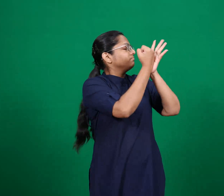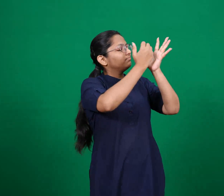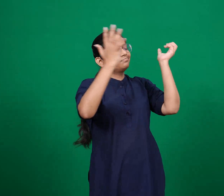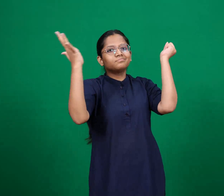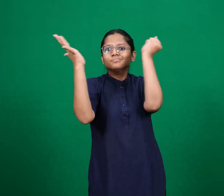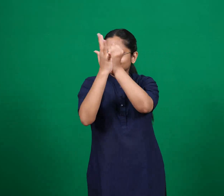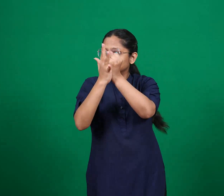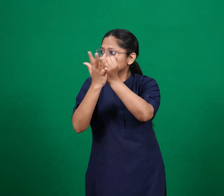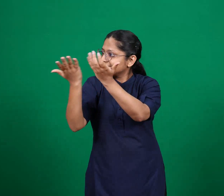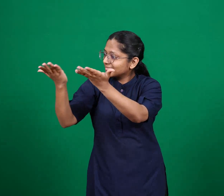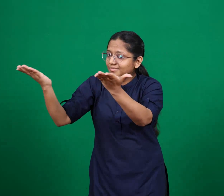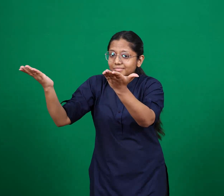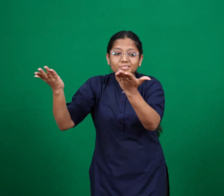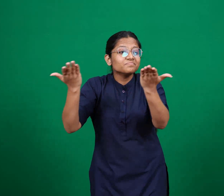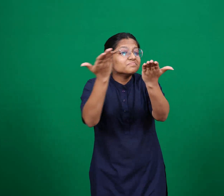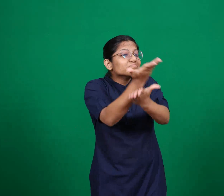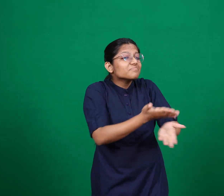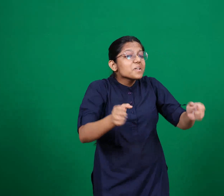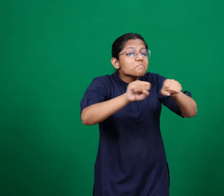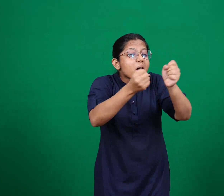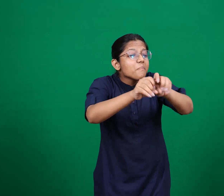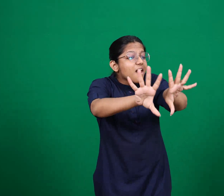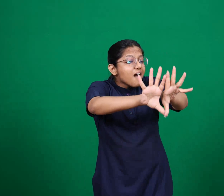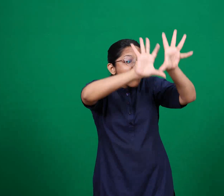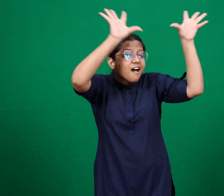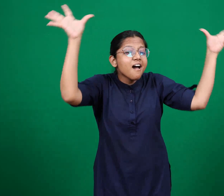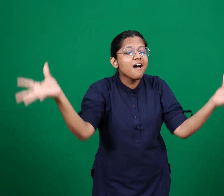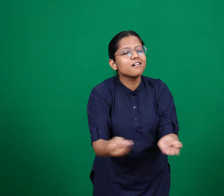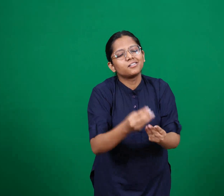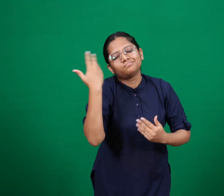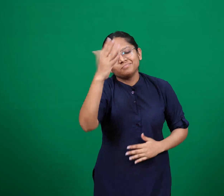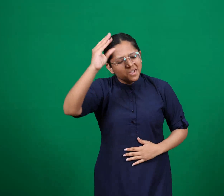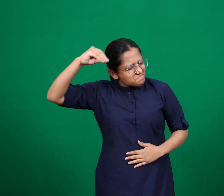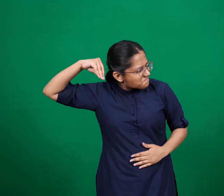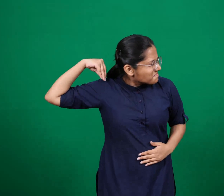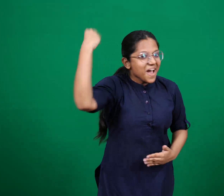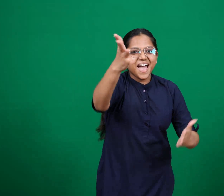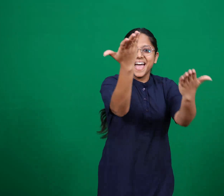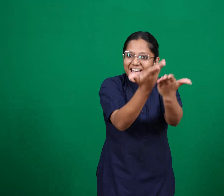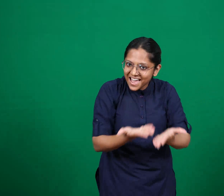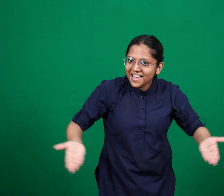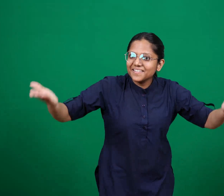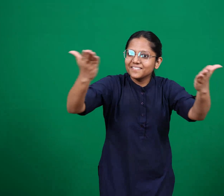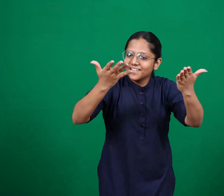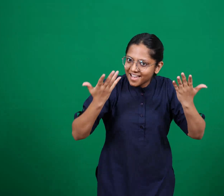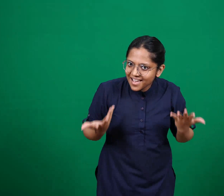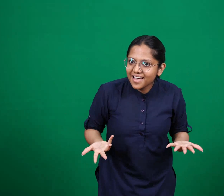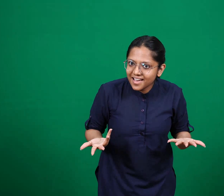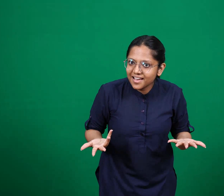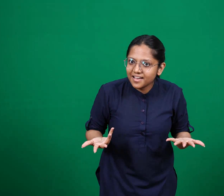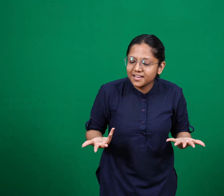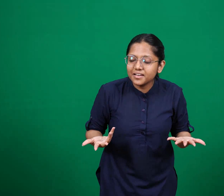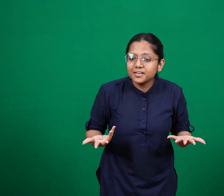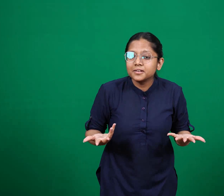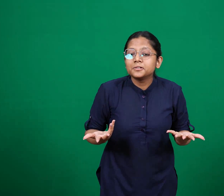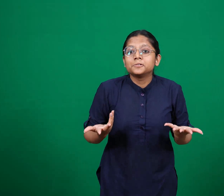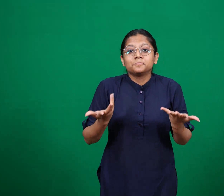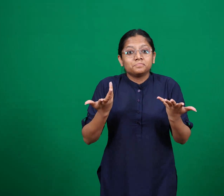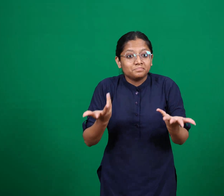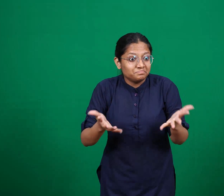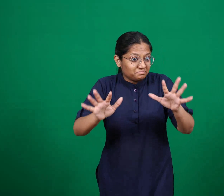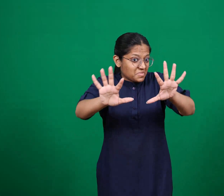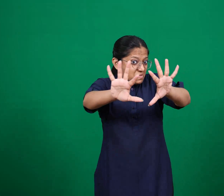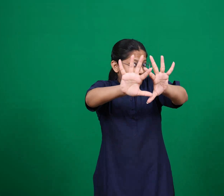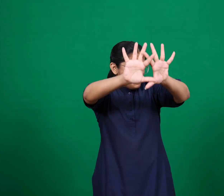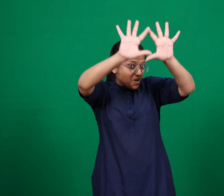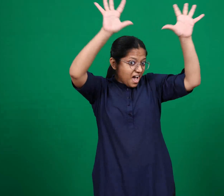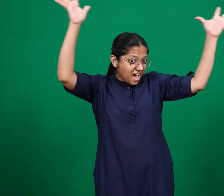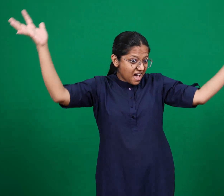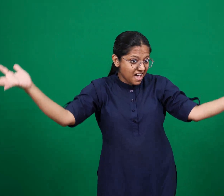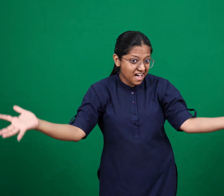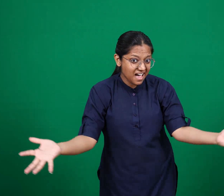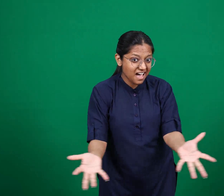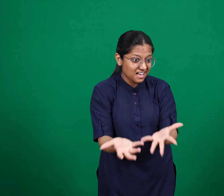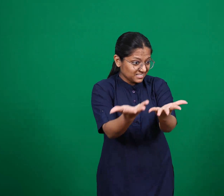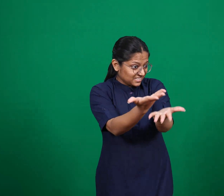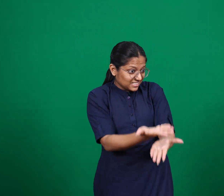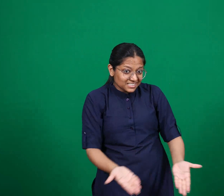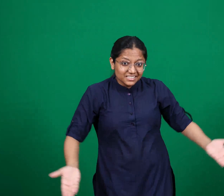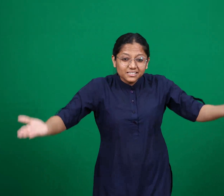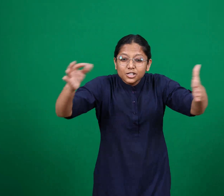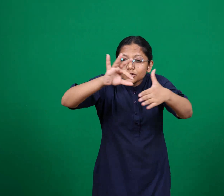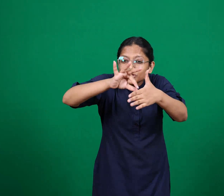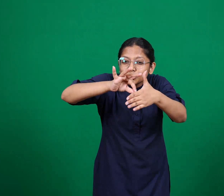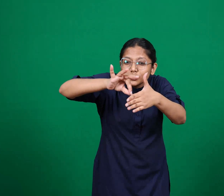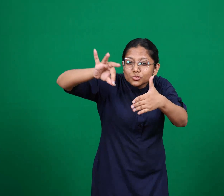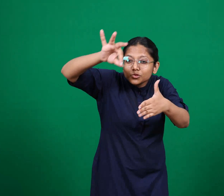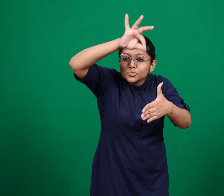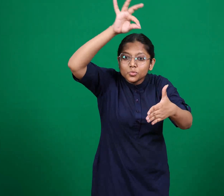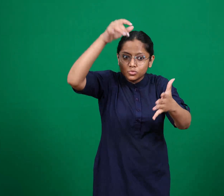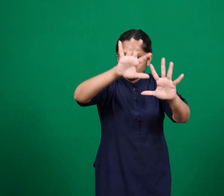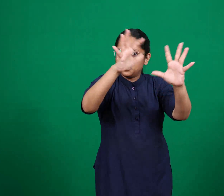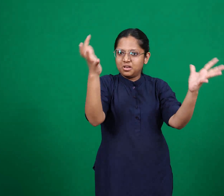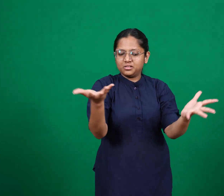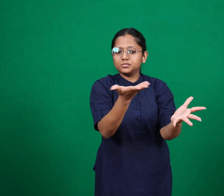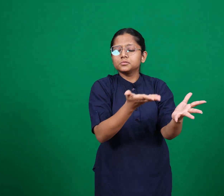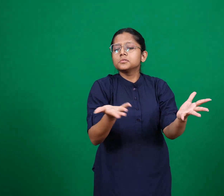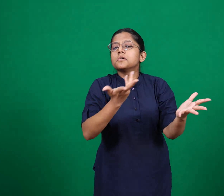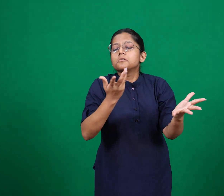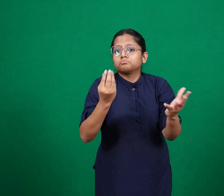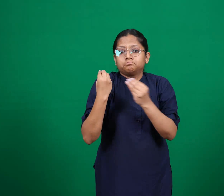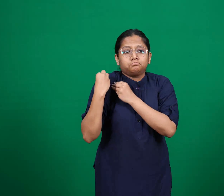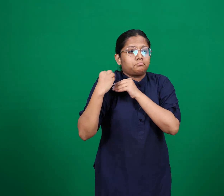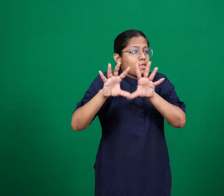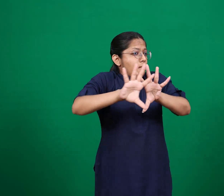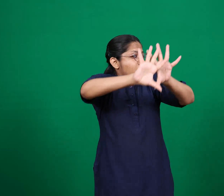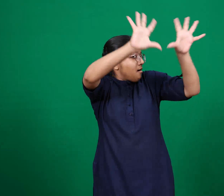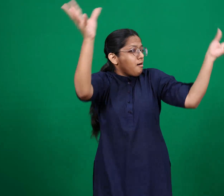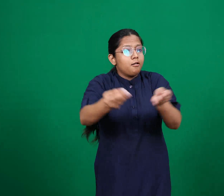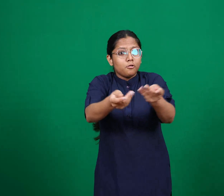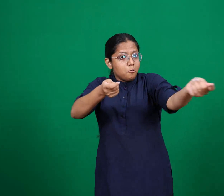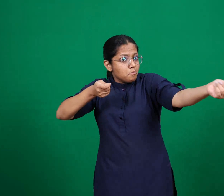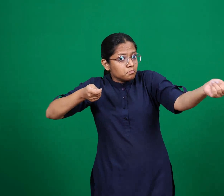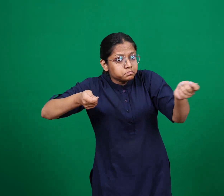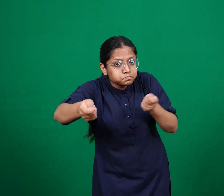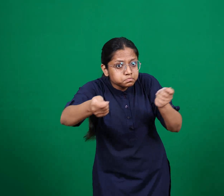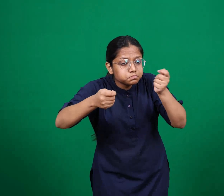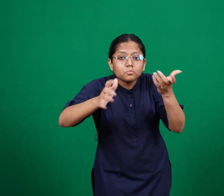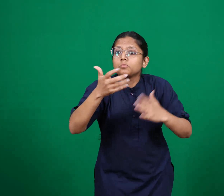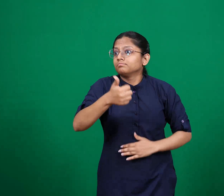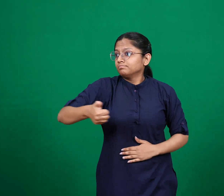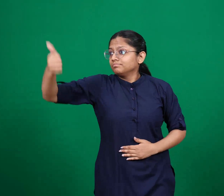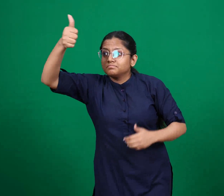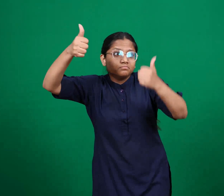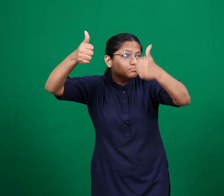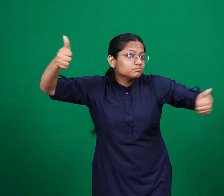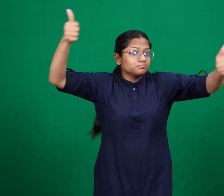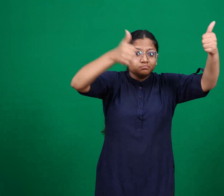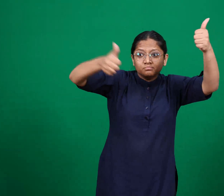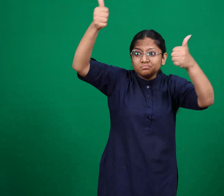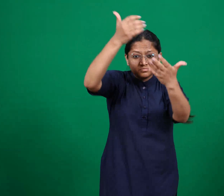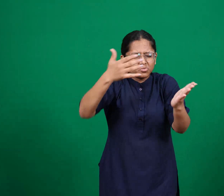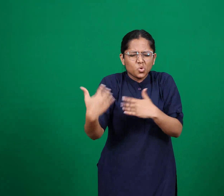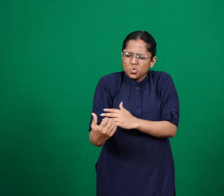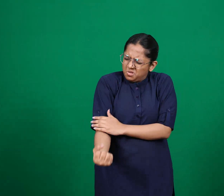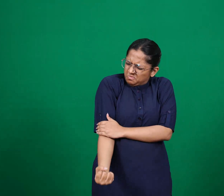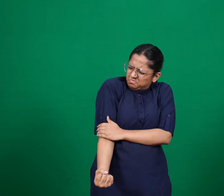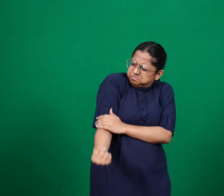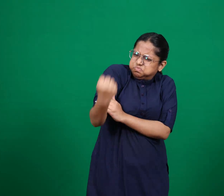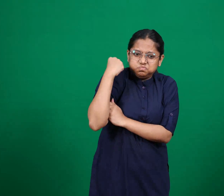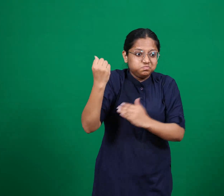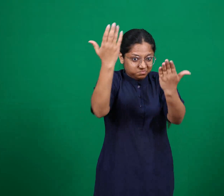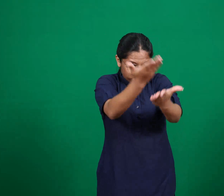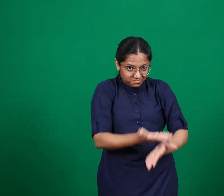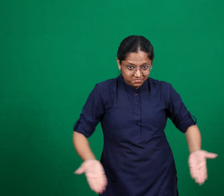He took it away, nailing it to the cross!